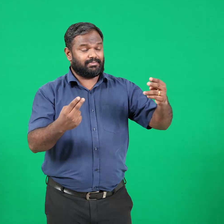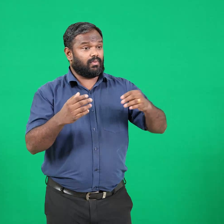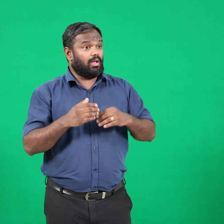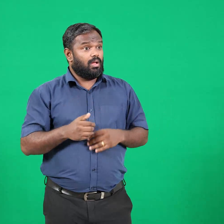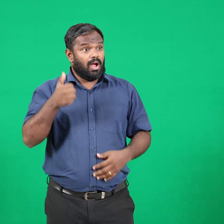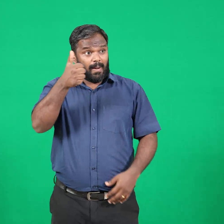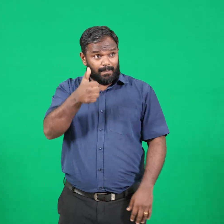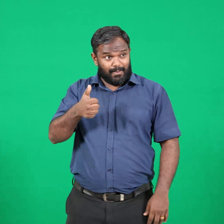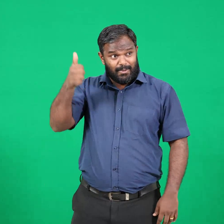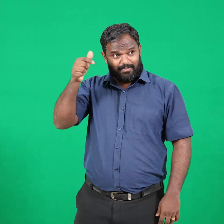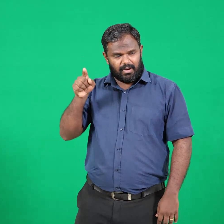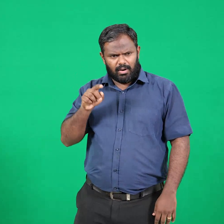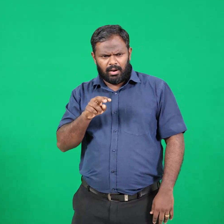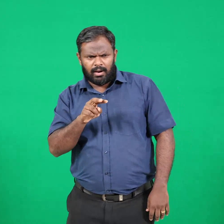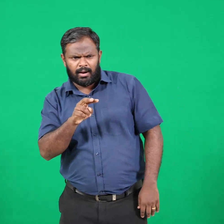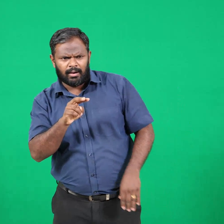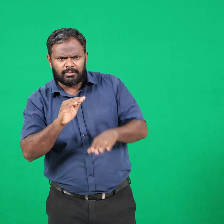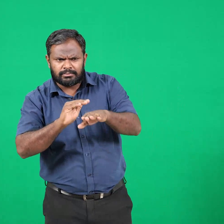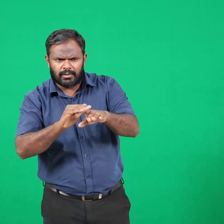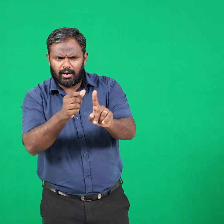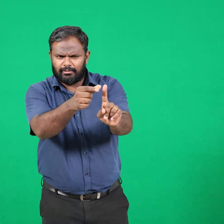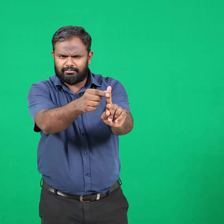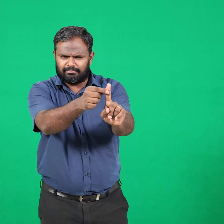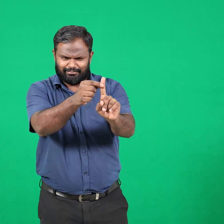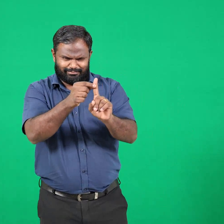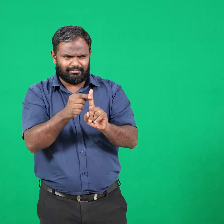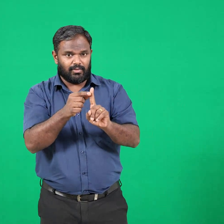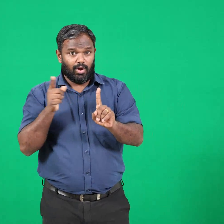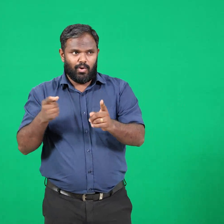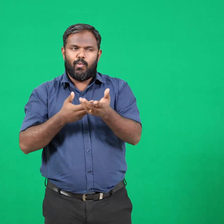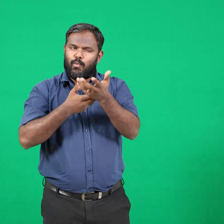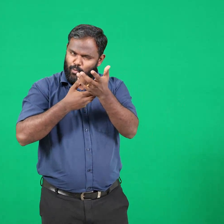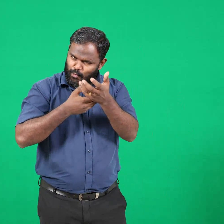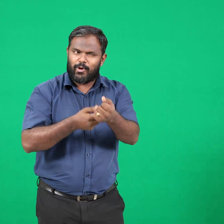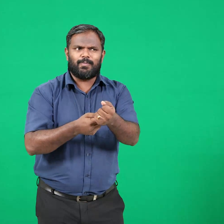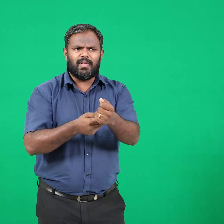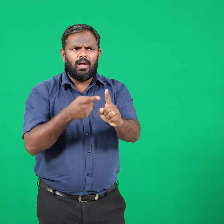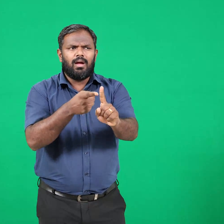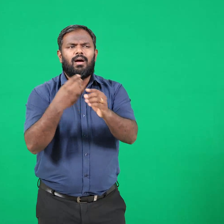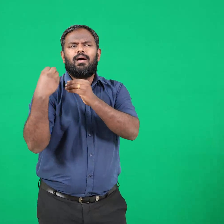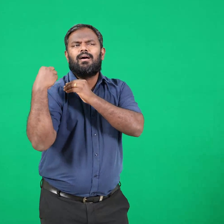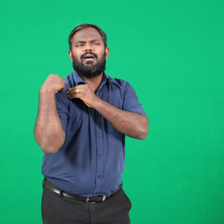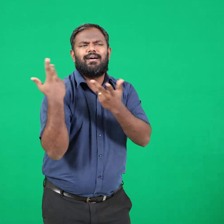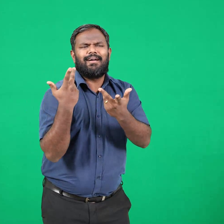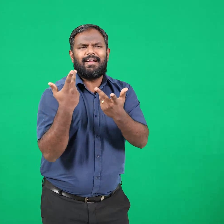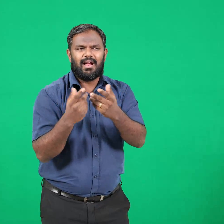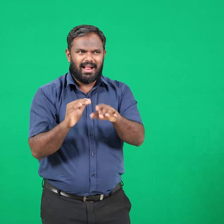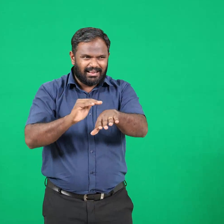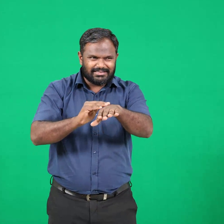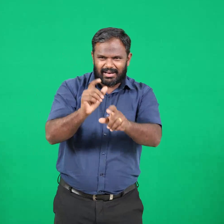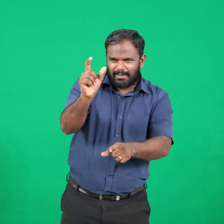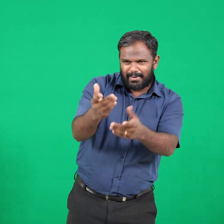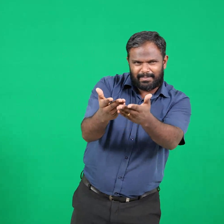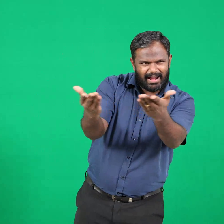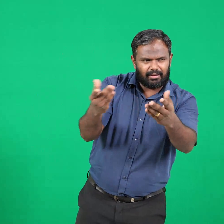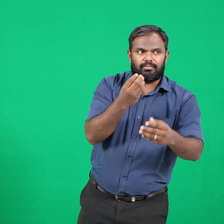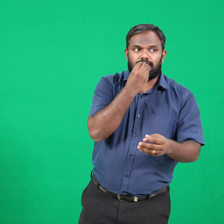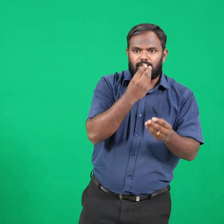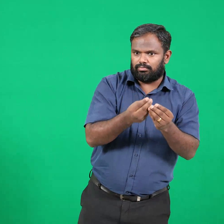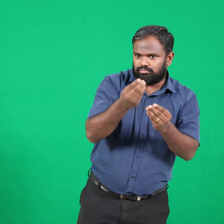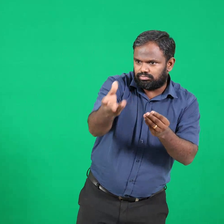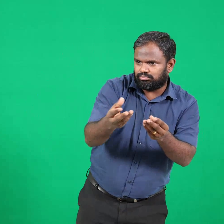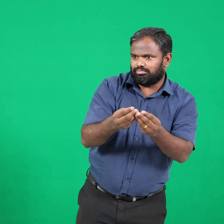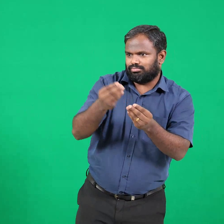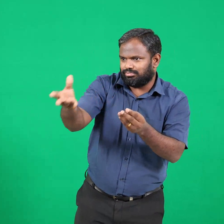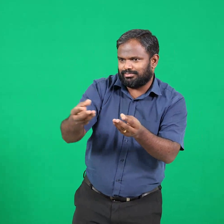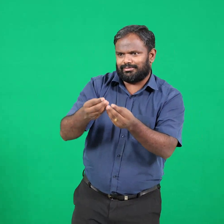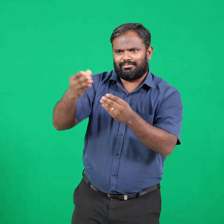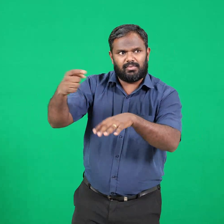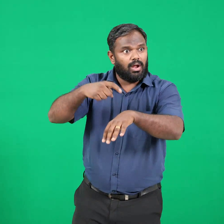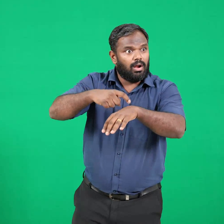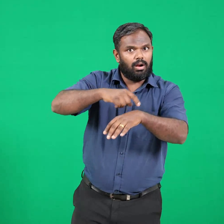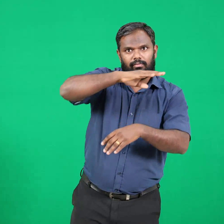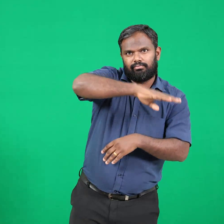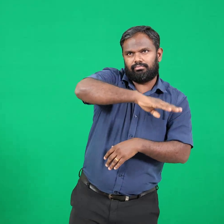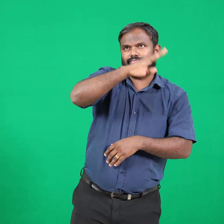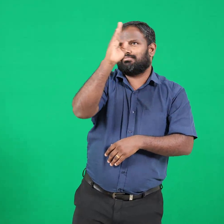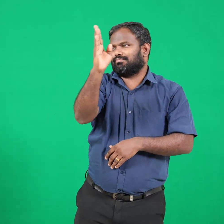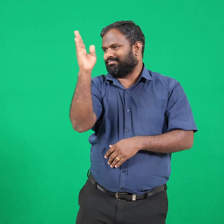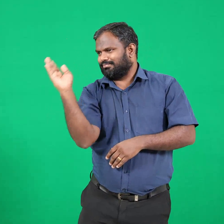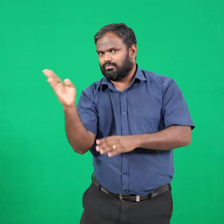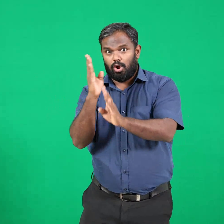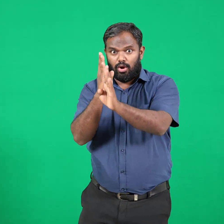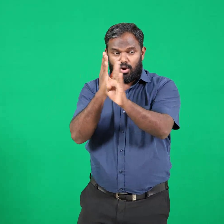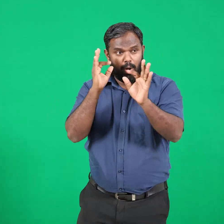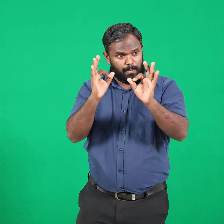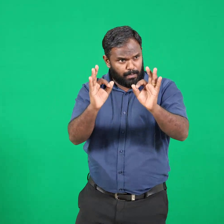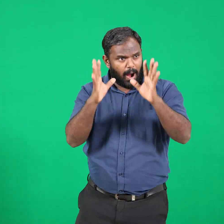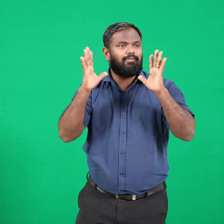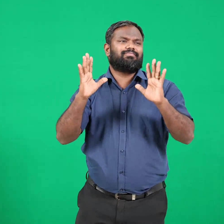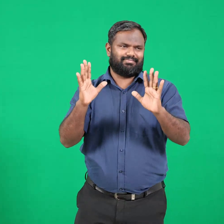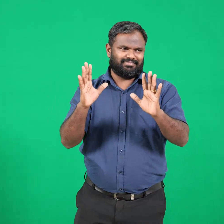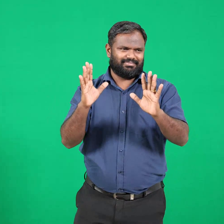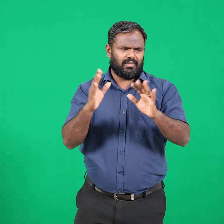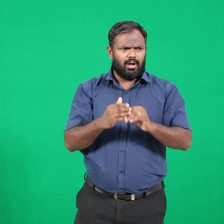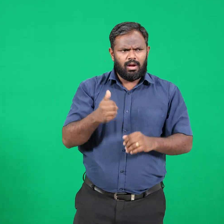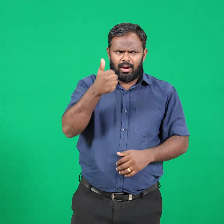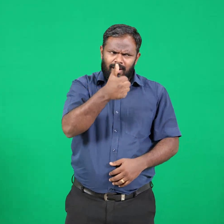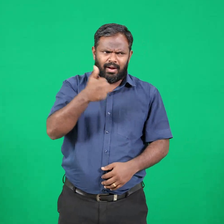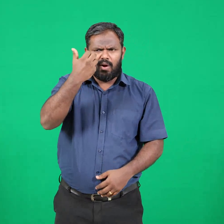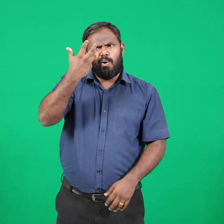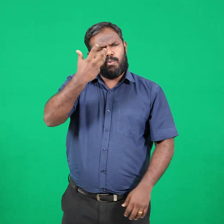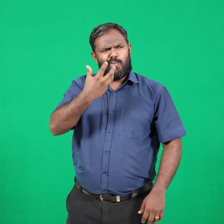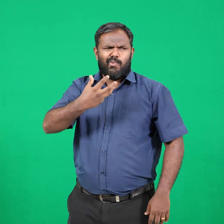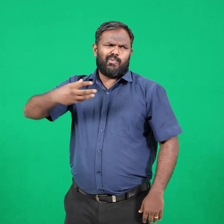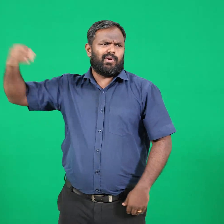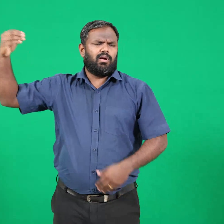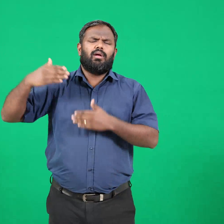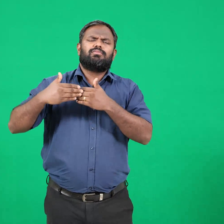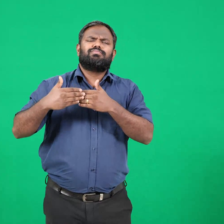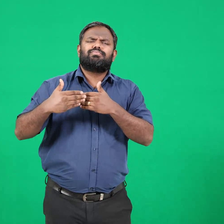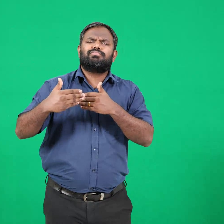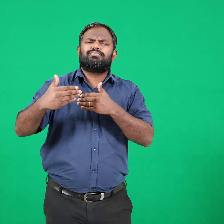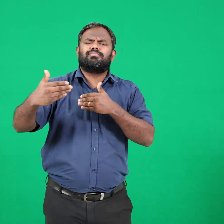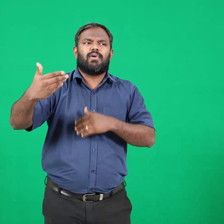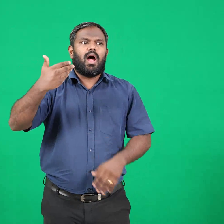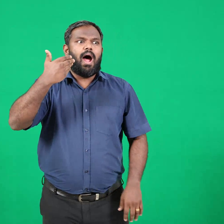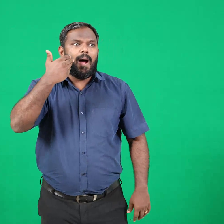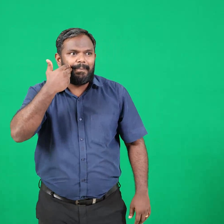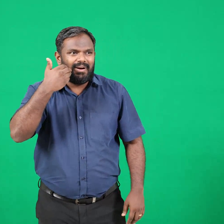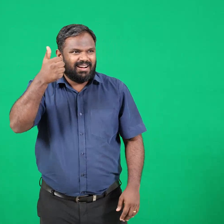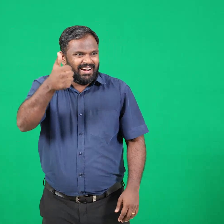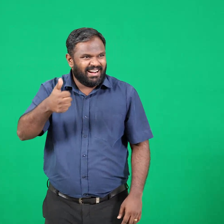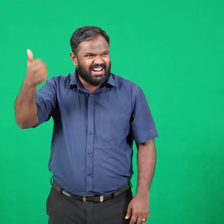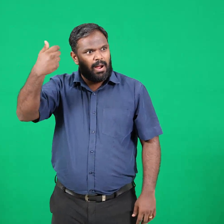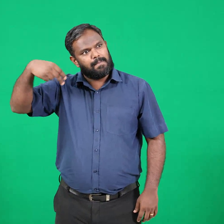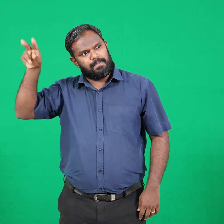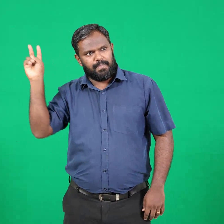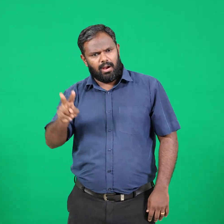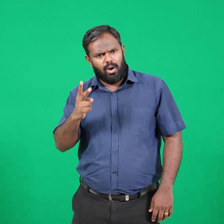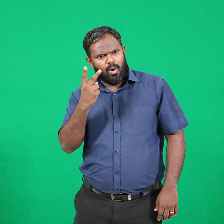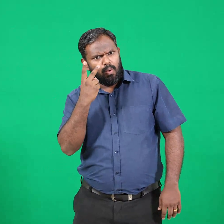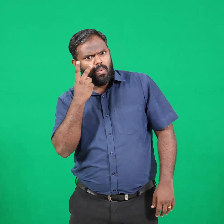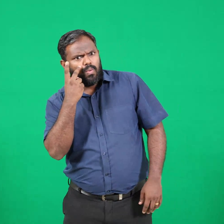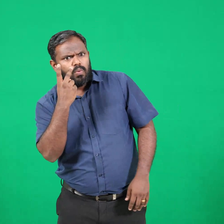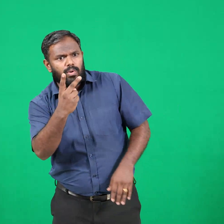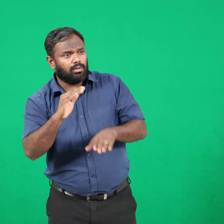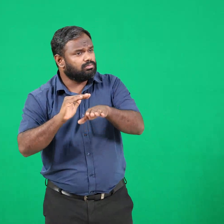Truly I tell you, he will put him in charge of all his possessions.